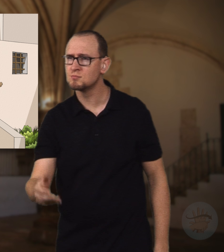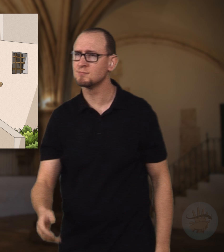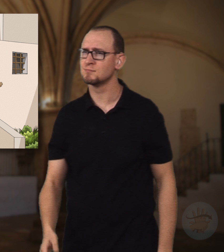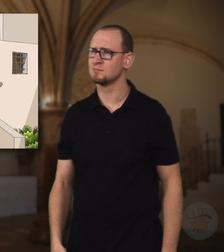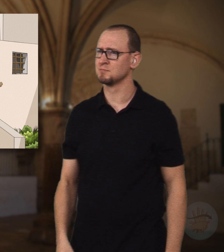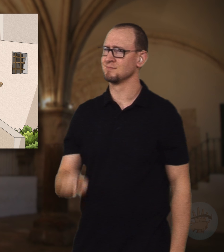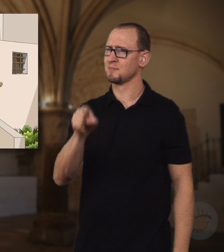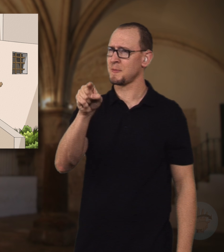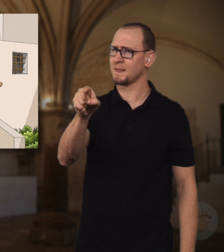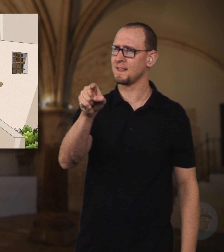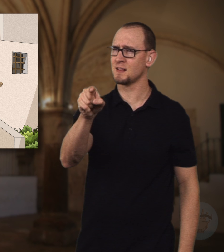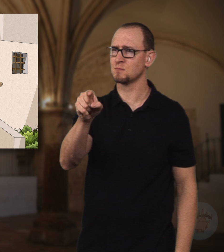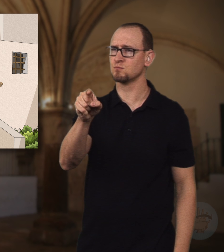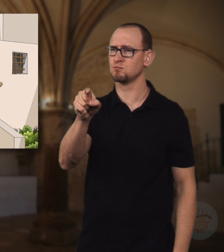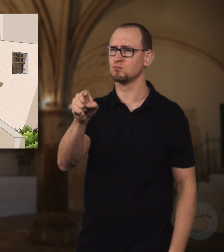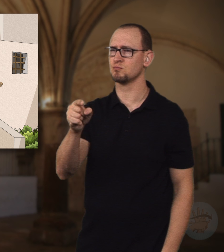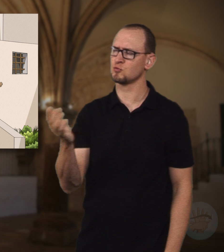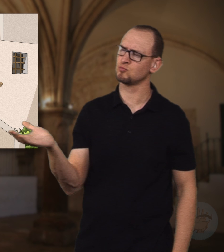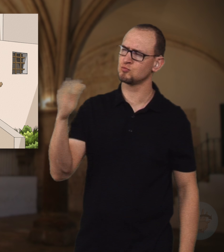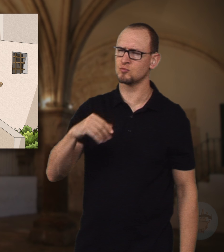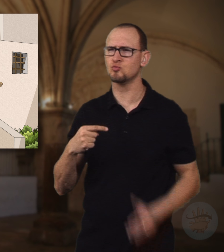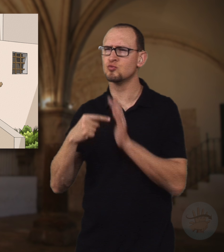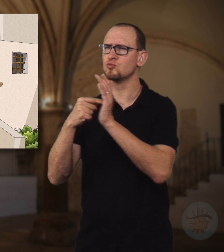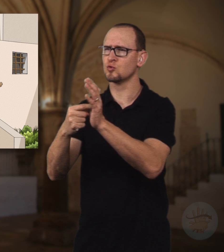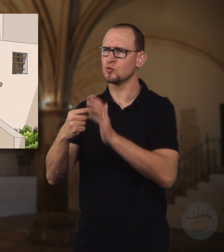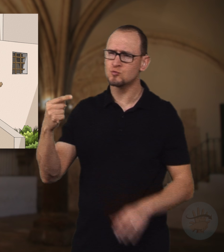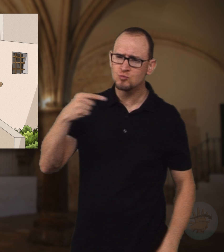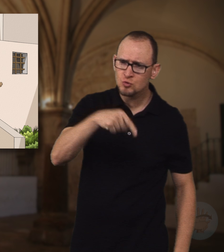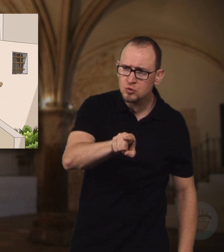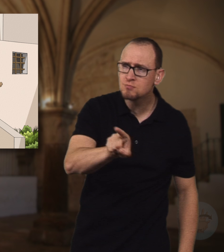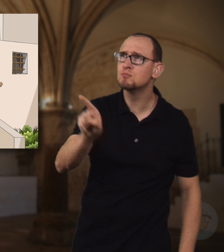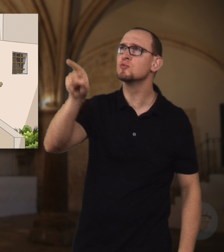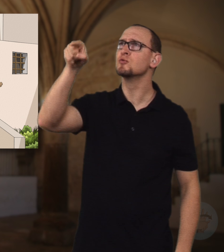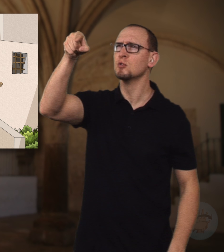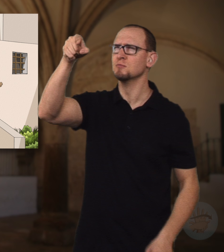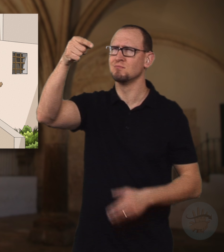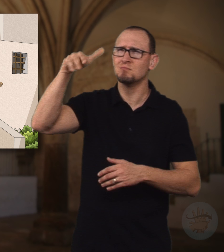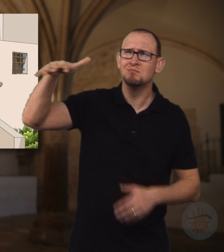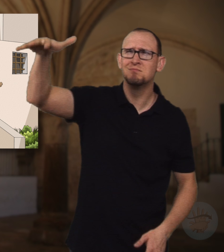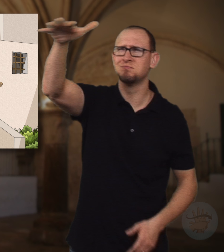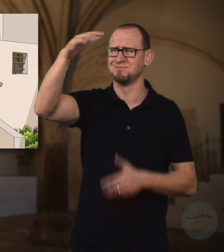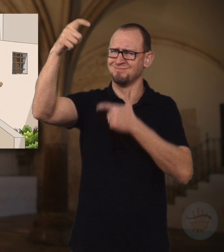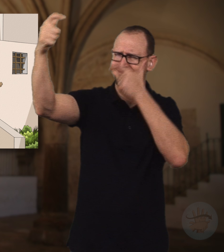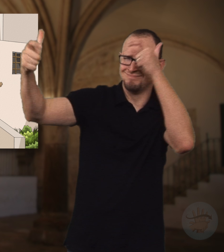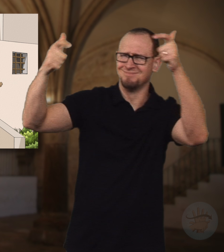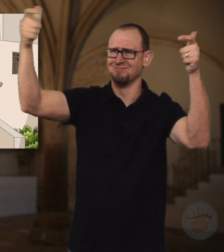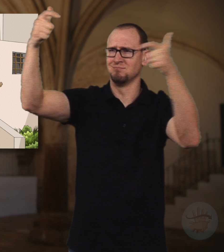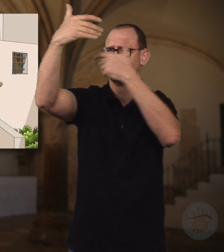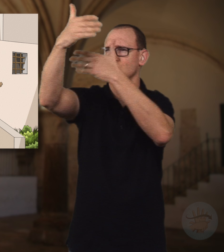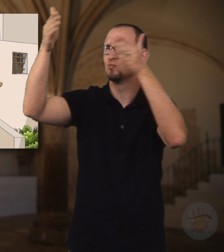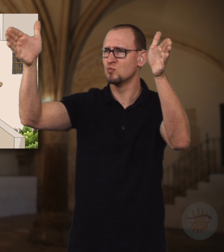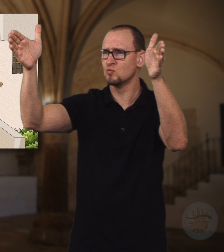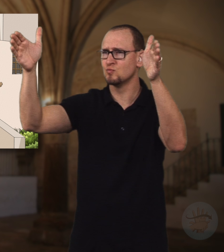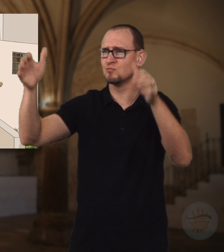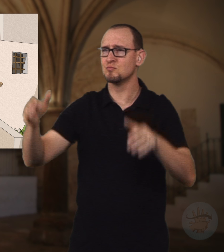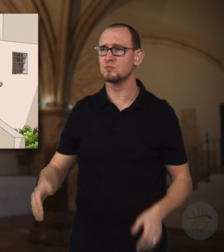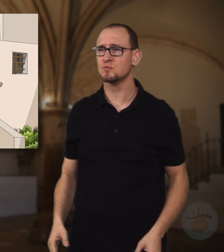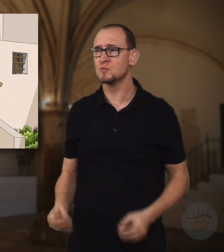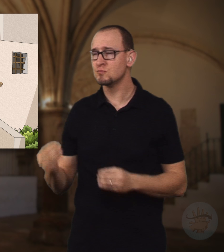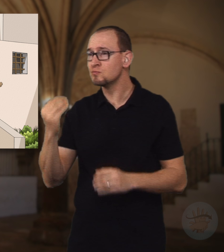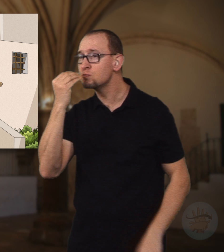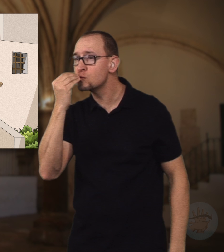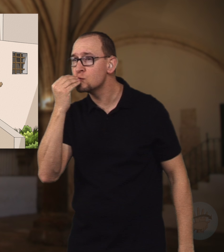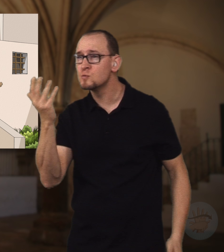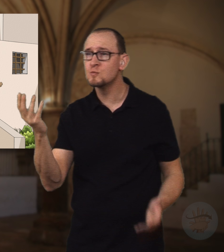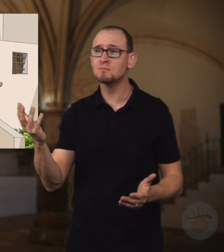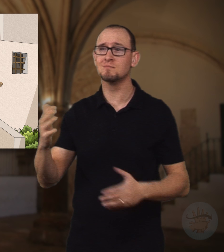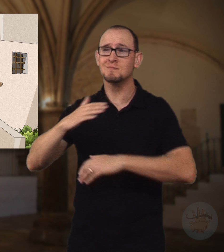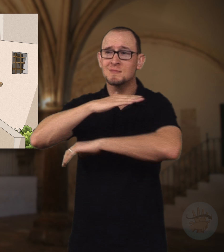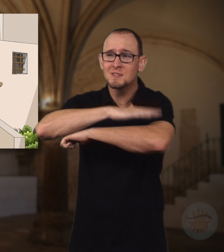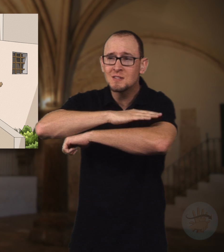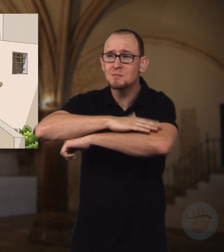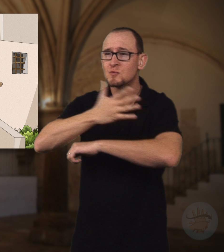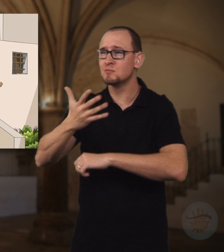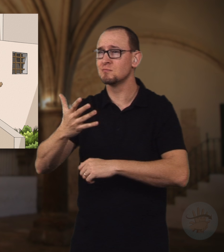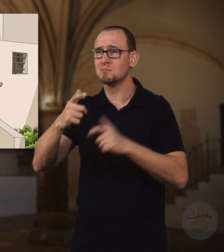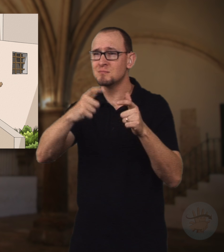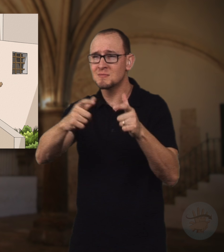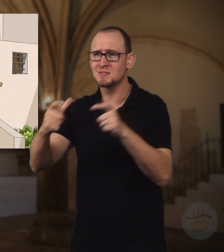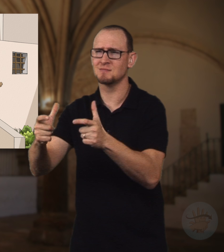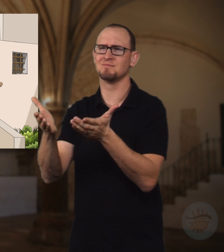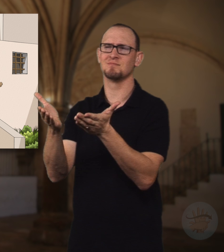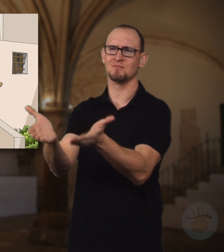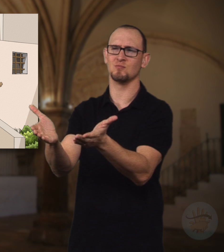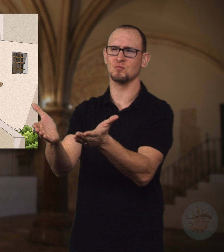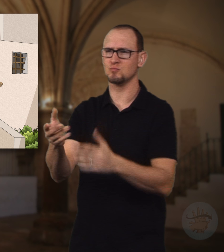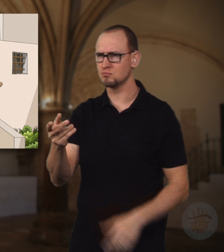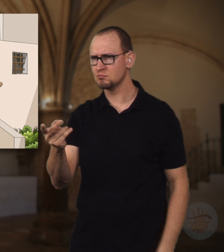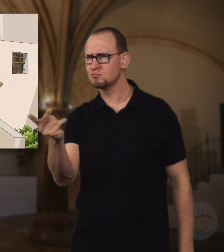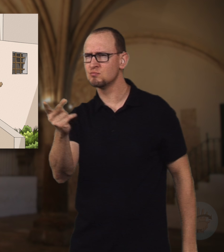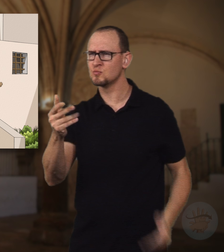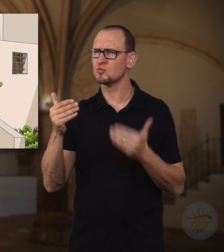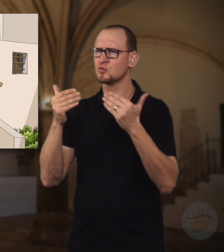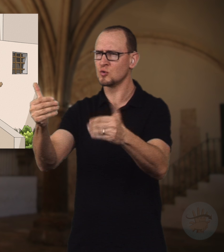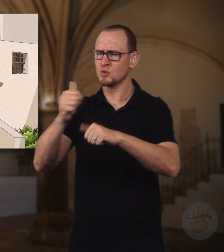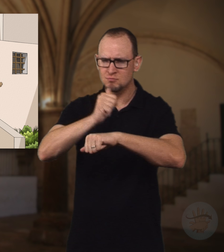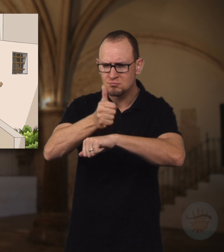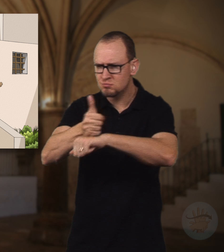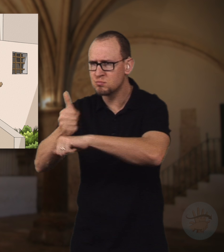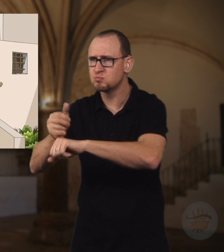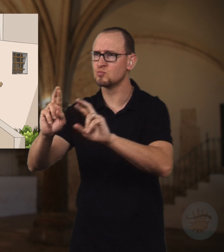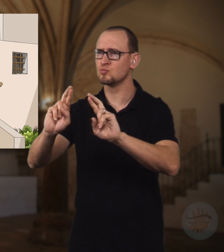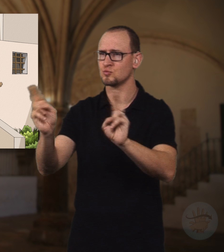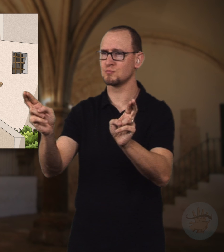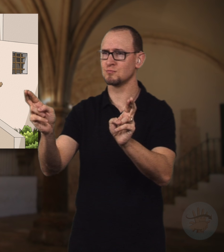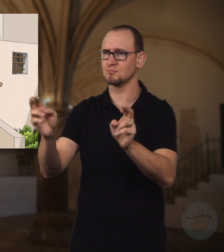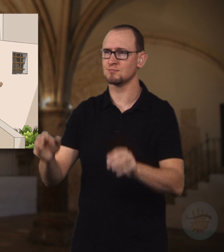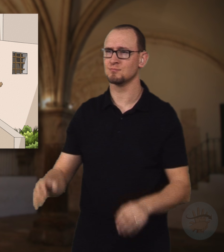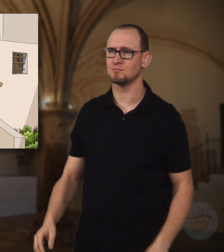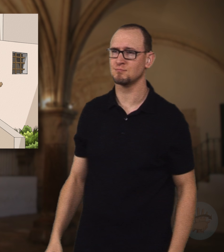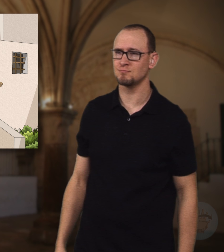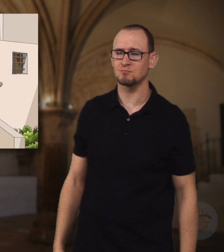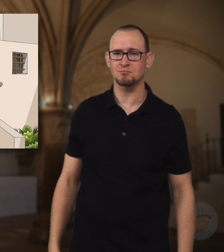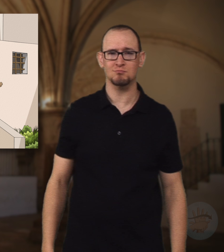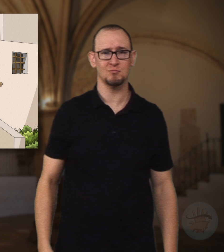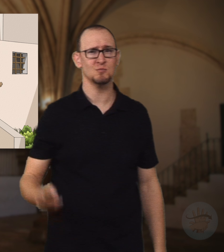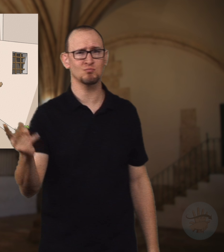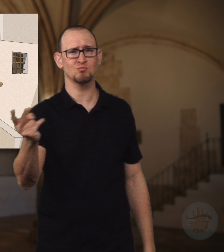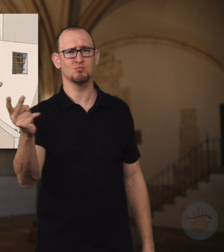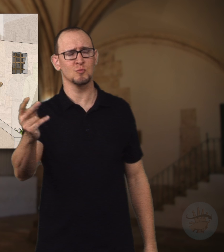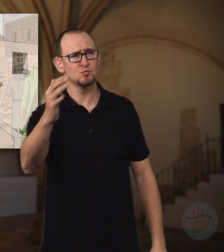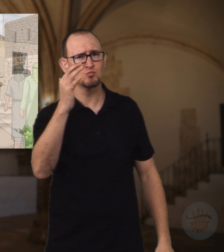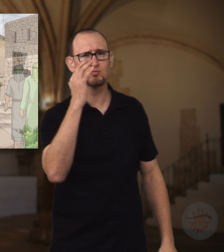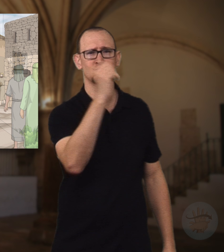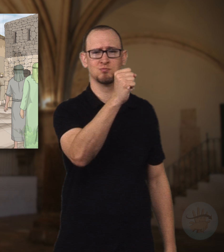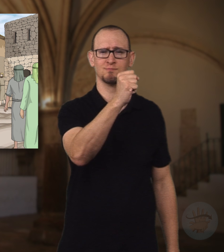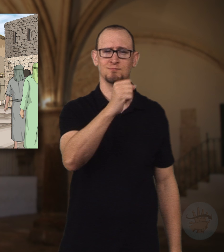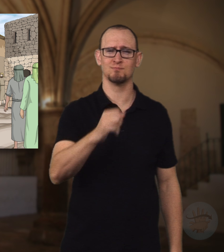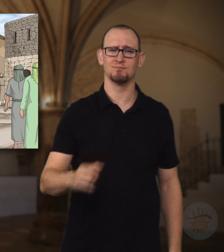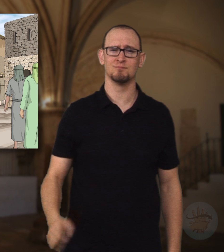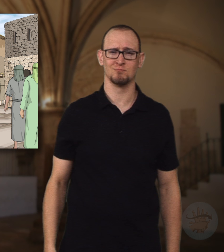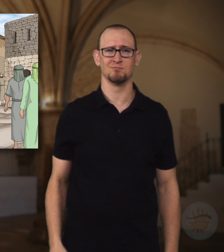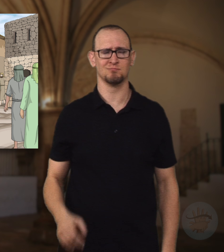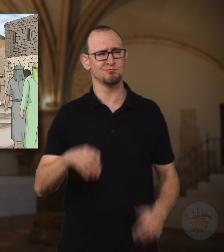And he will show you a large upper room, already furnished. Make preparations there.”